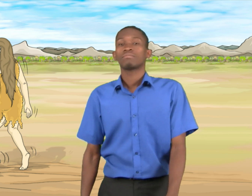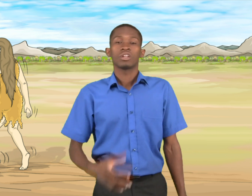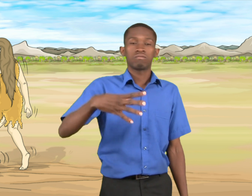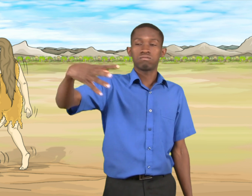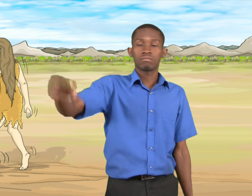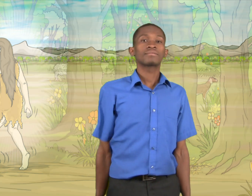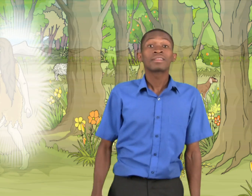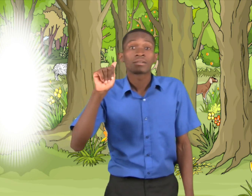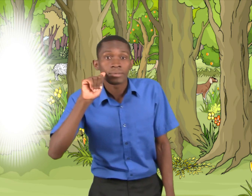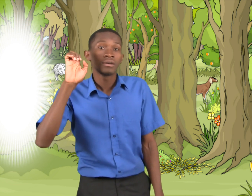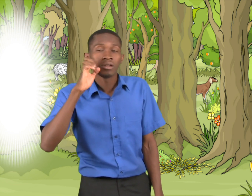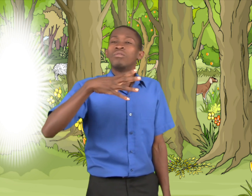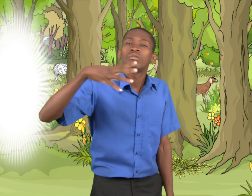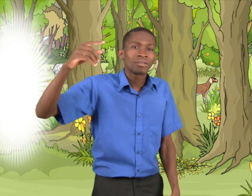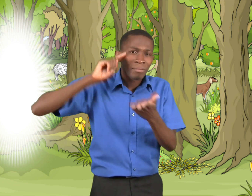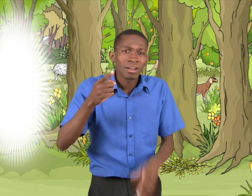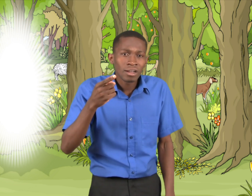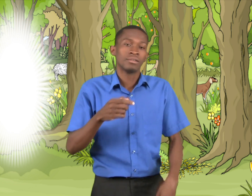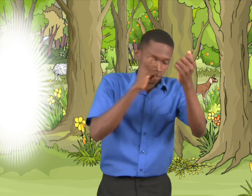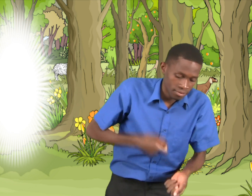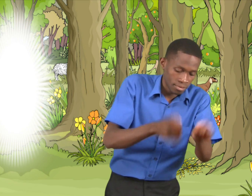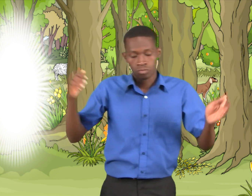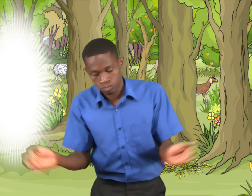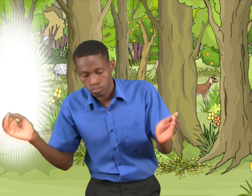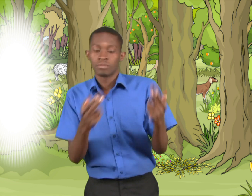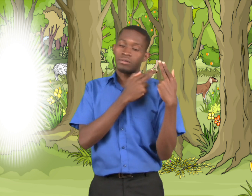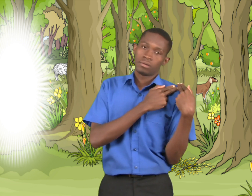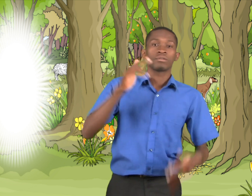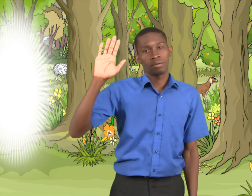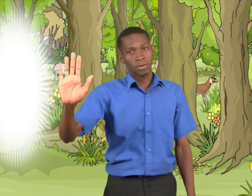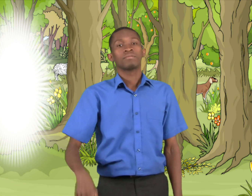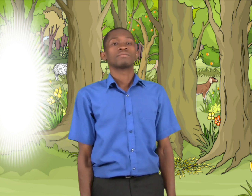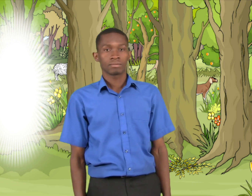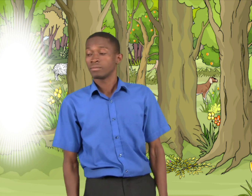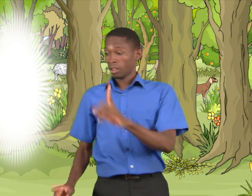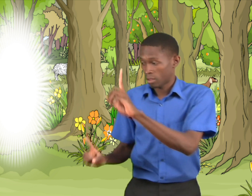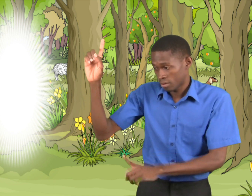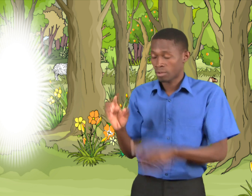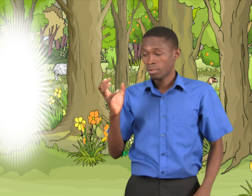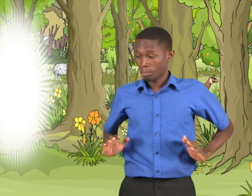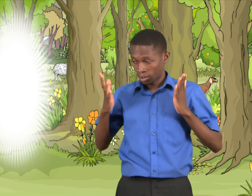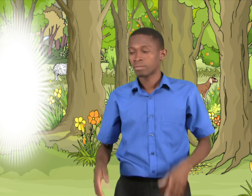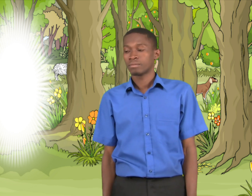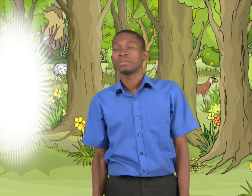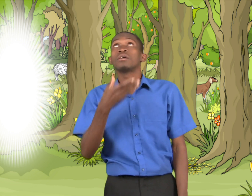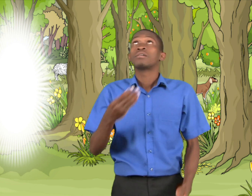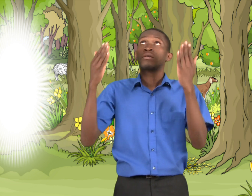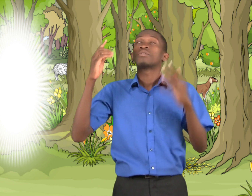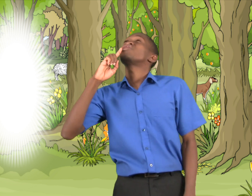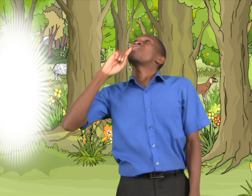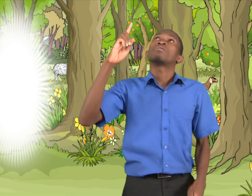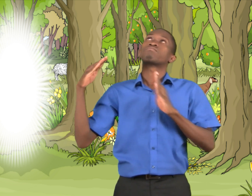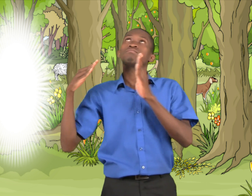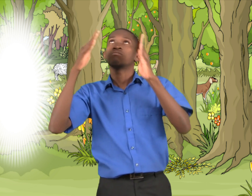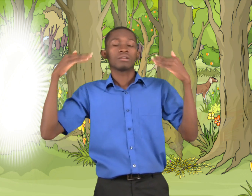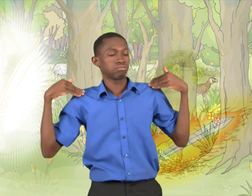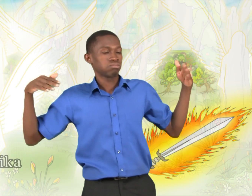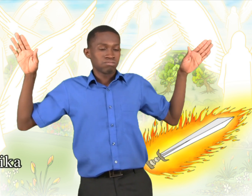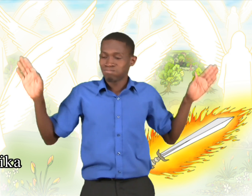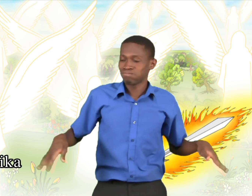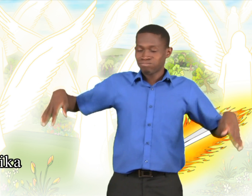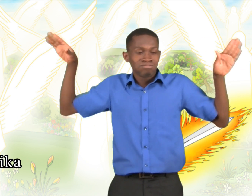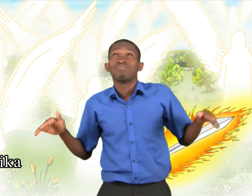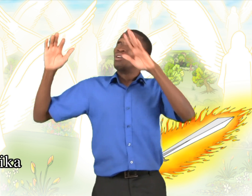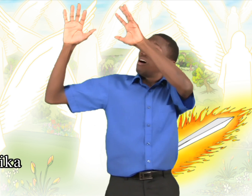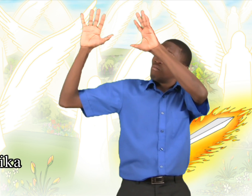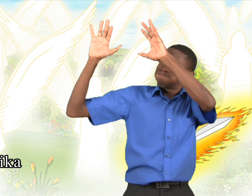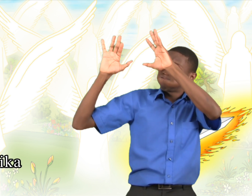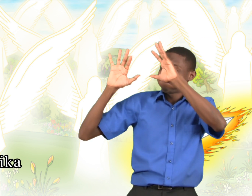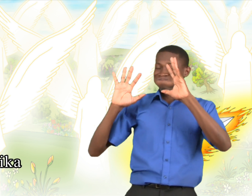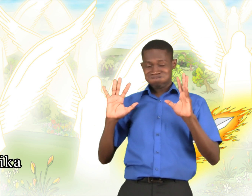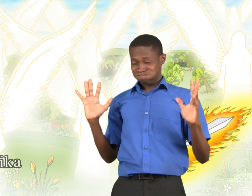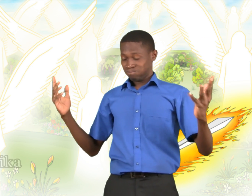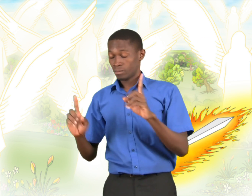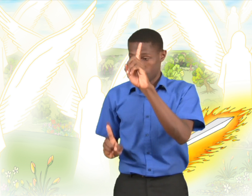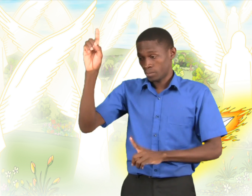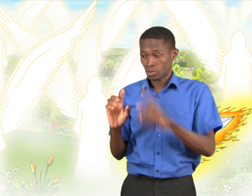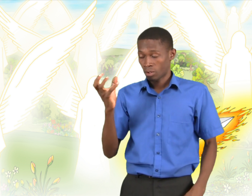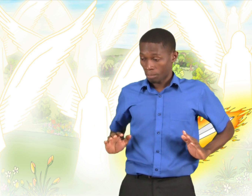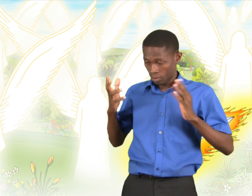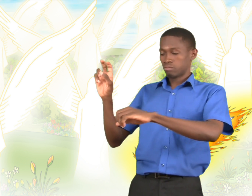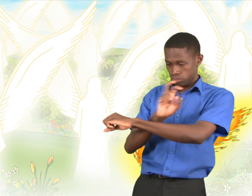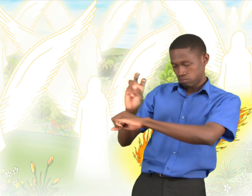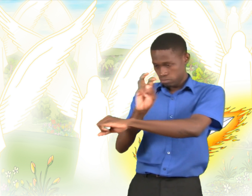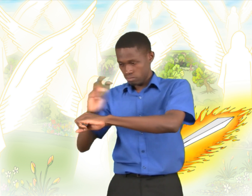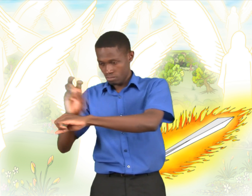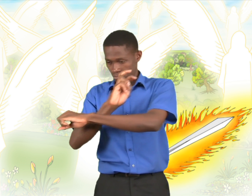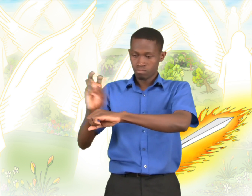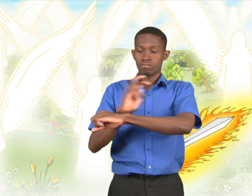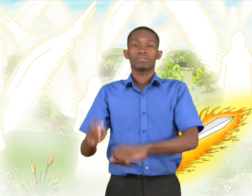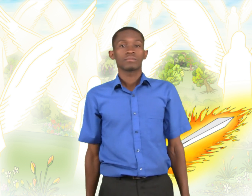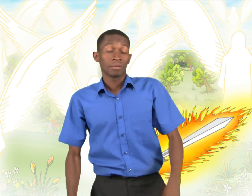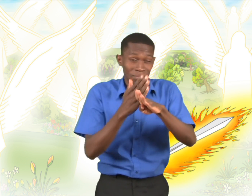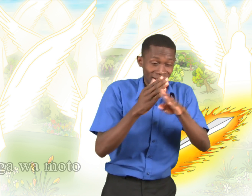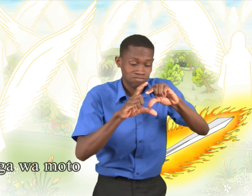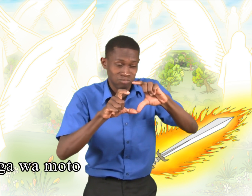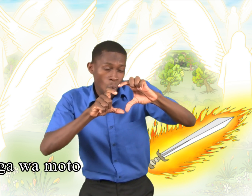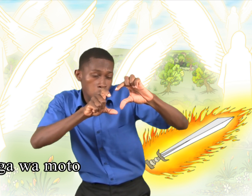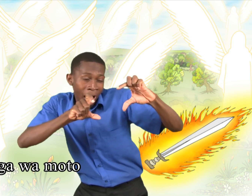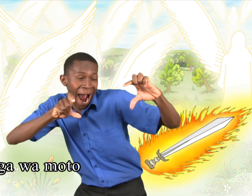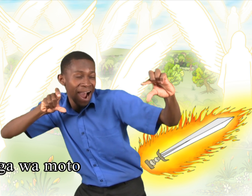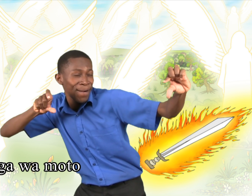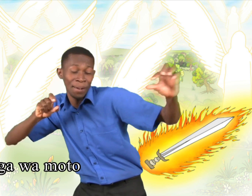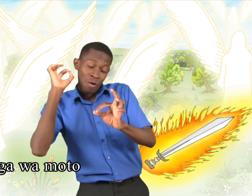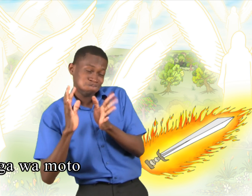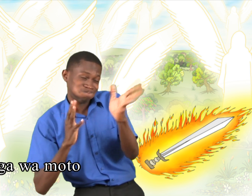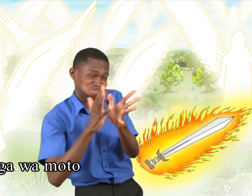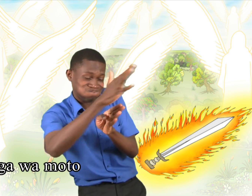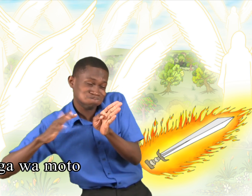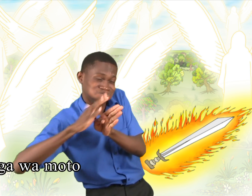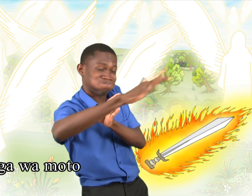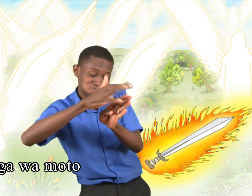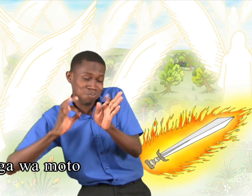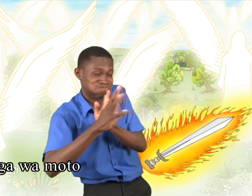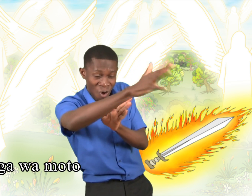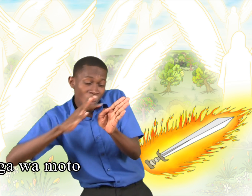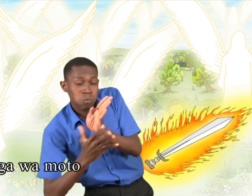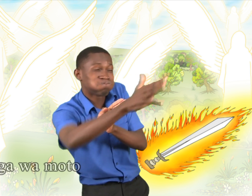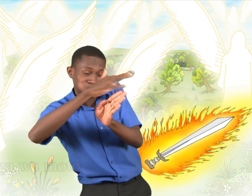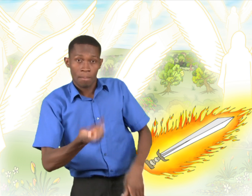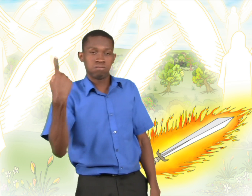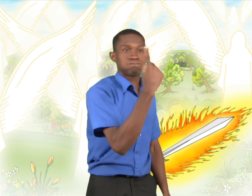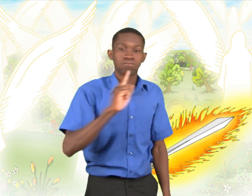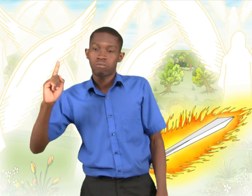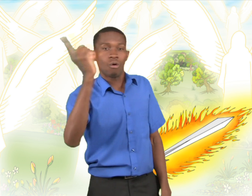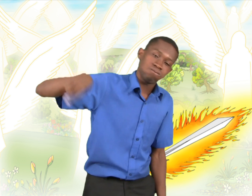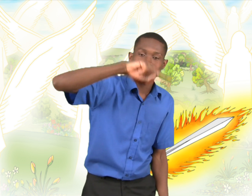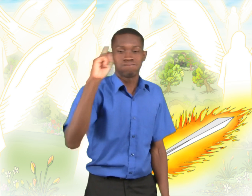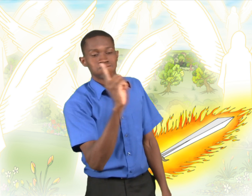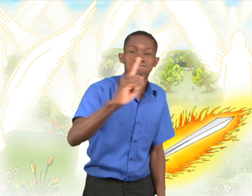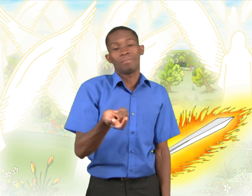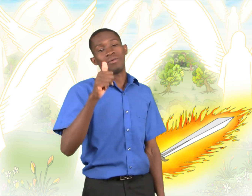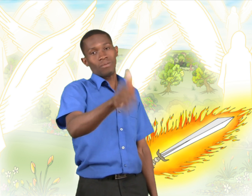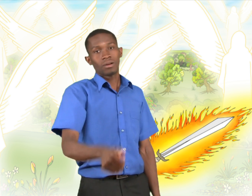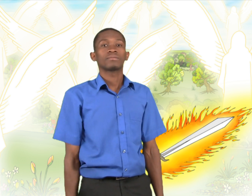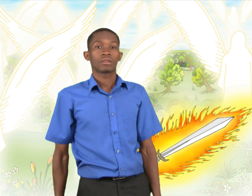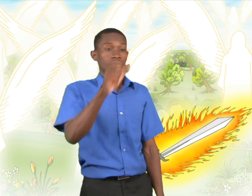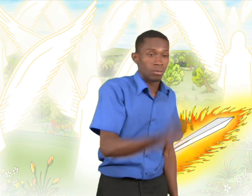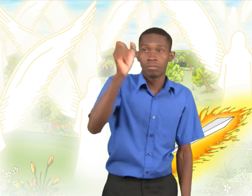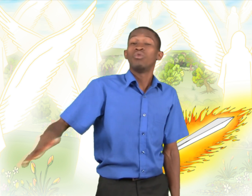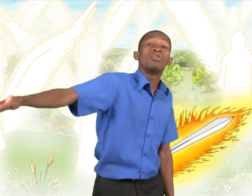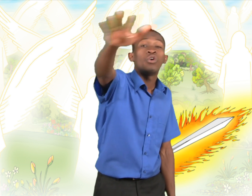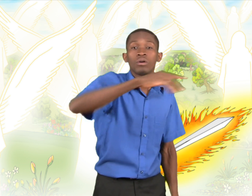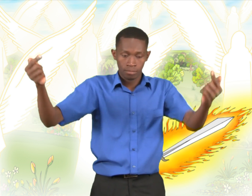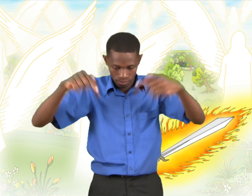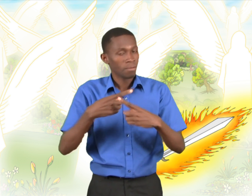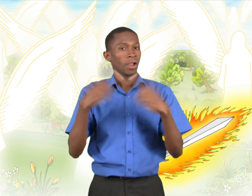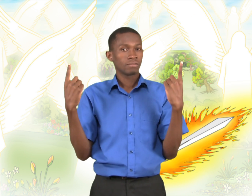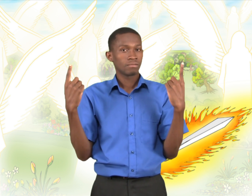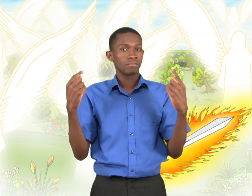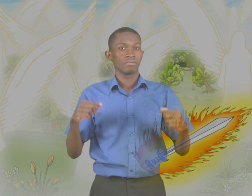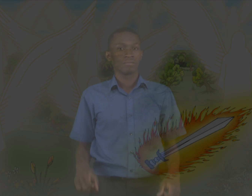So He drove out the man and stationed cherubim on the east side of the Garden of Eden, along with a whirling sword of flame to guard the way to the tree of life.